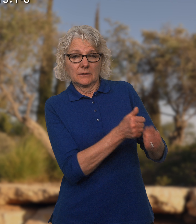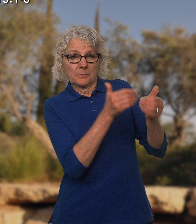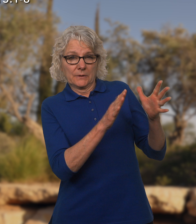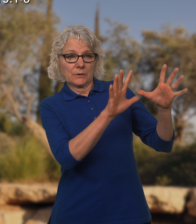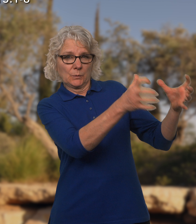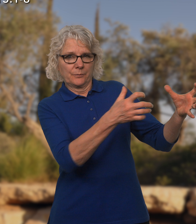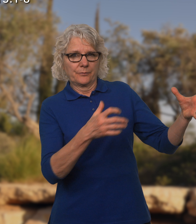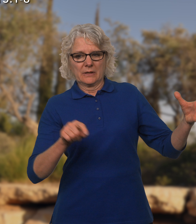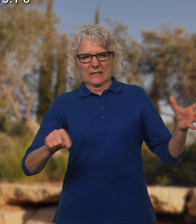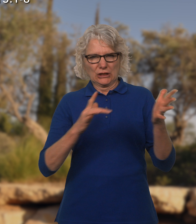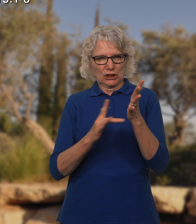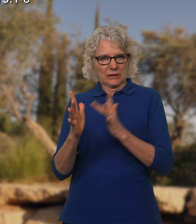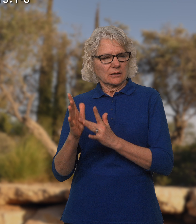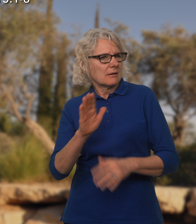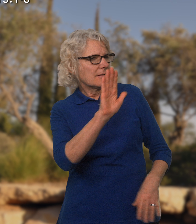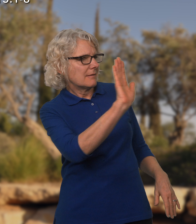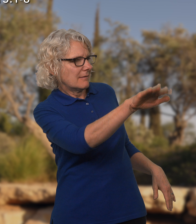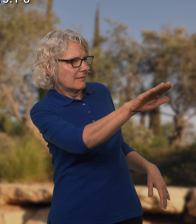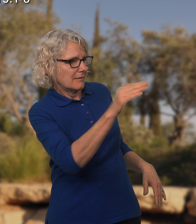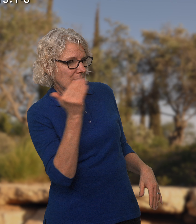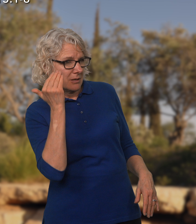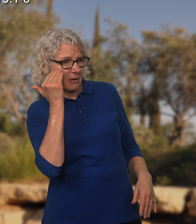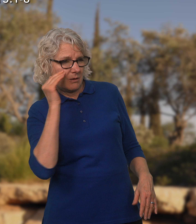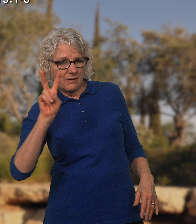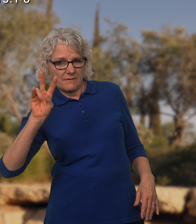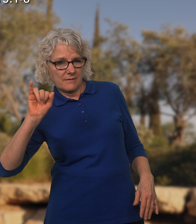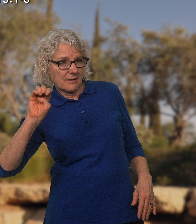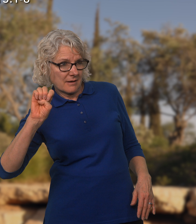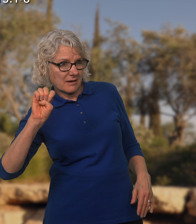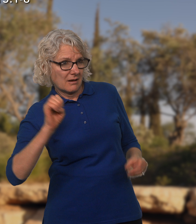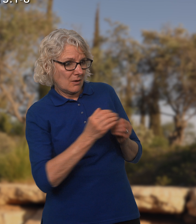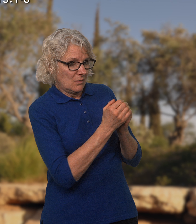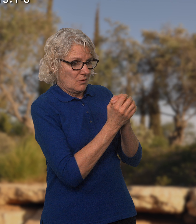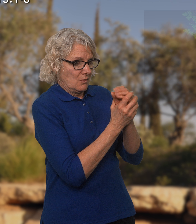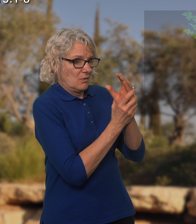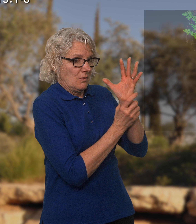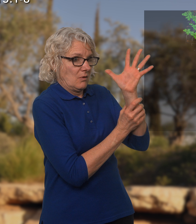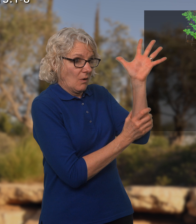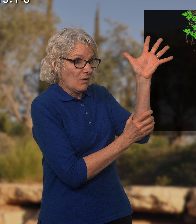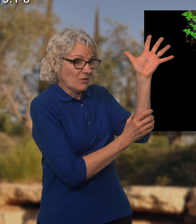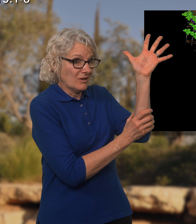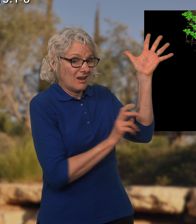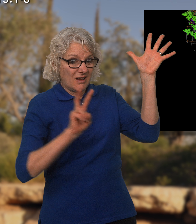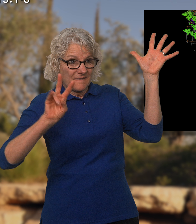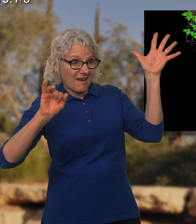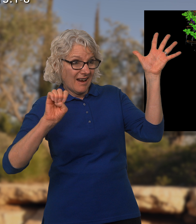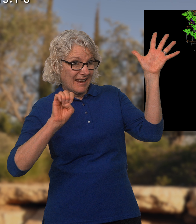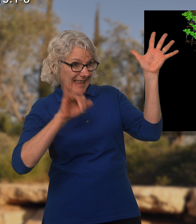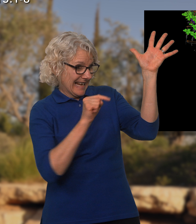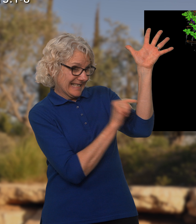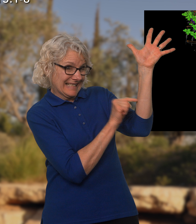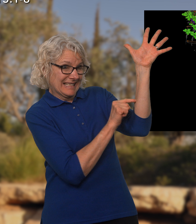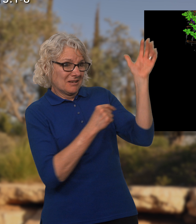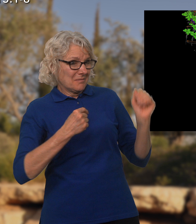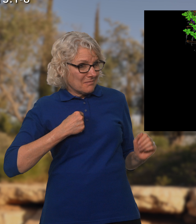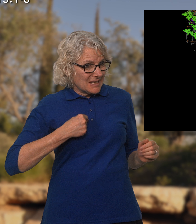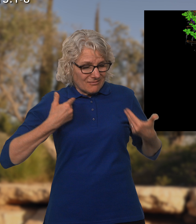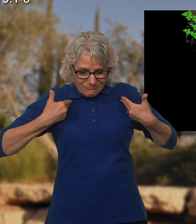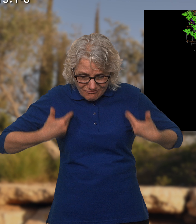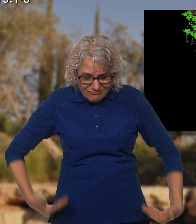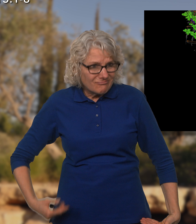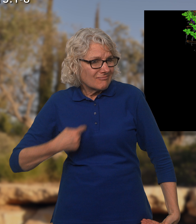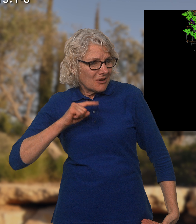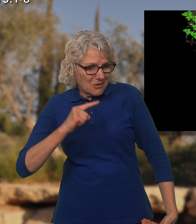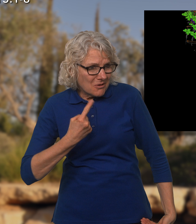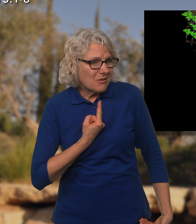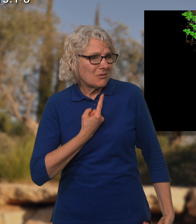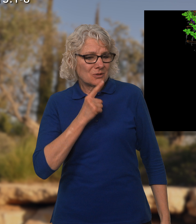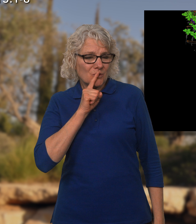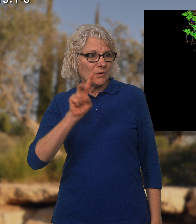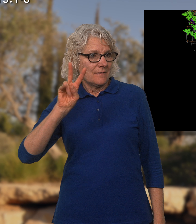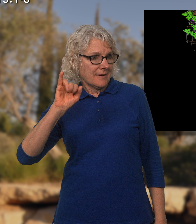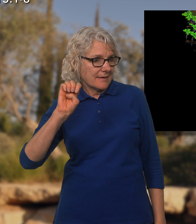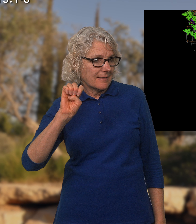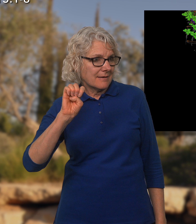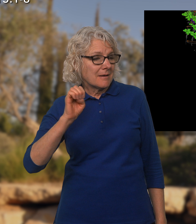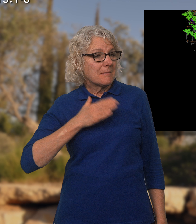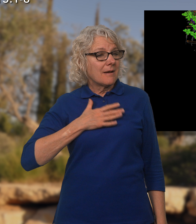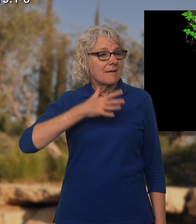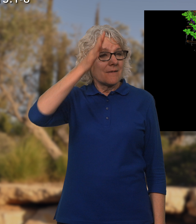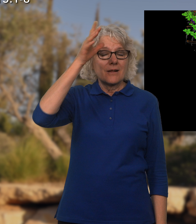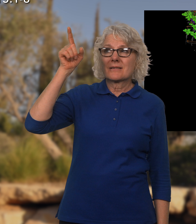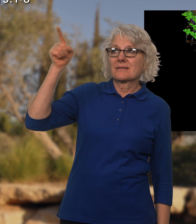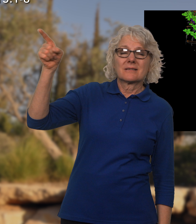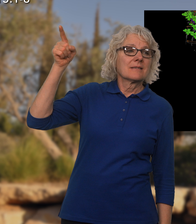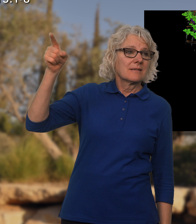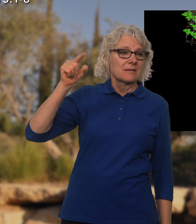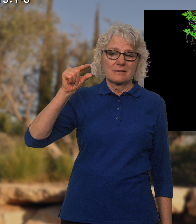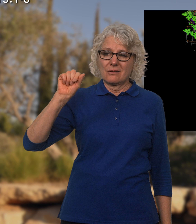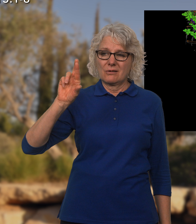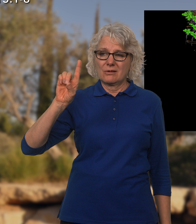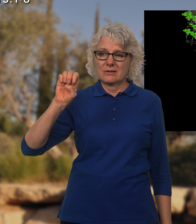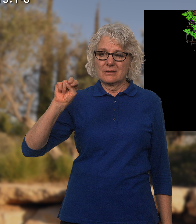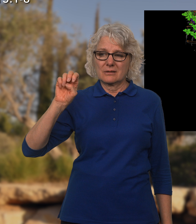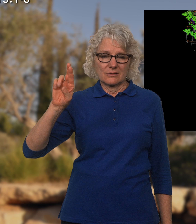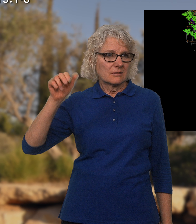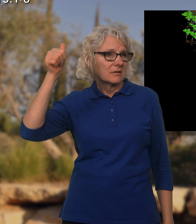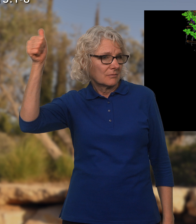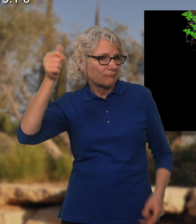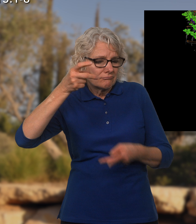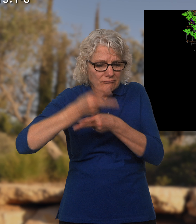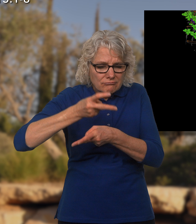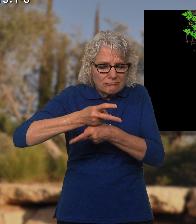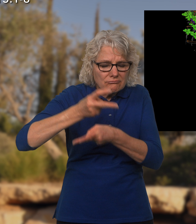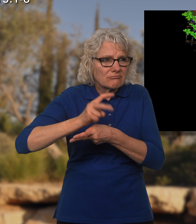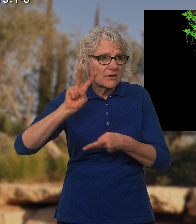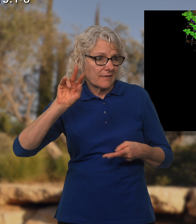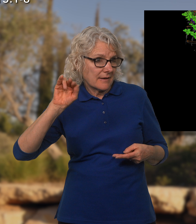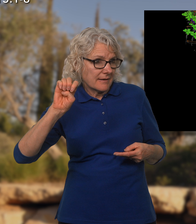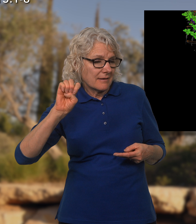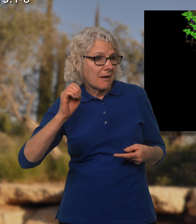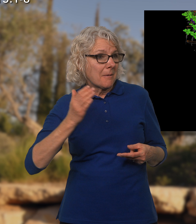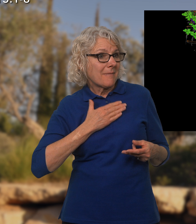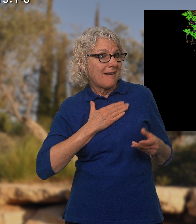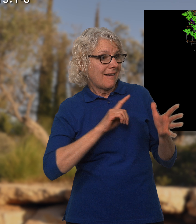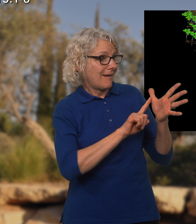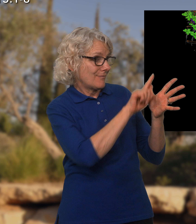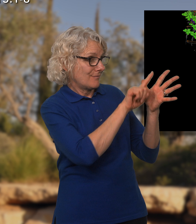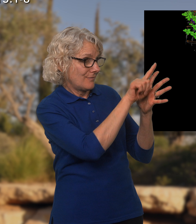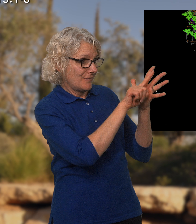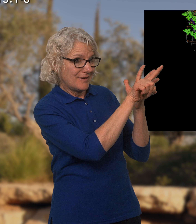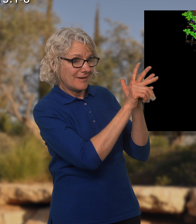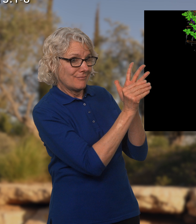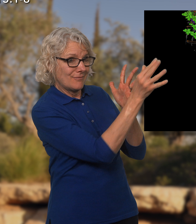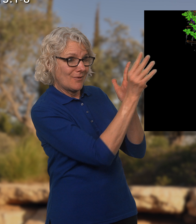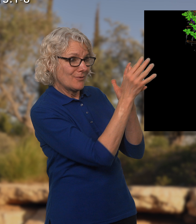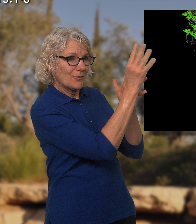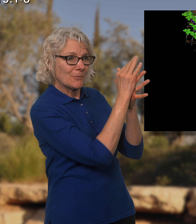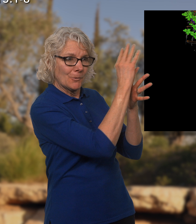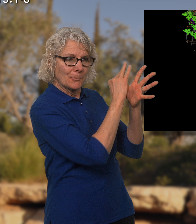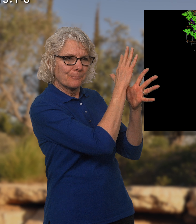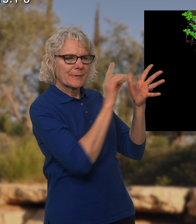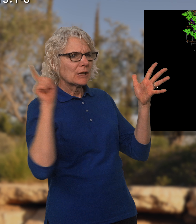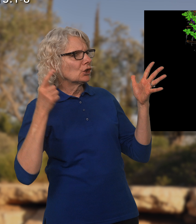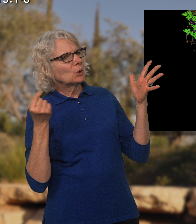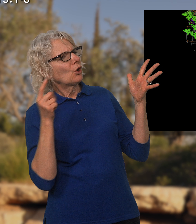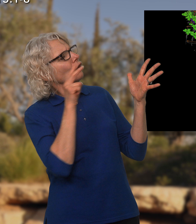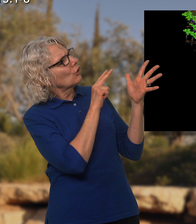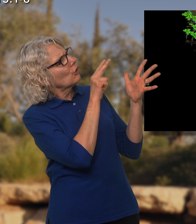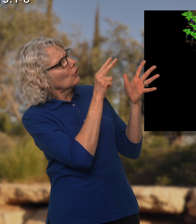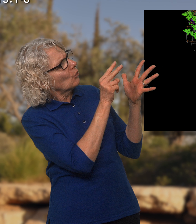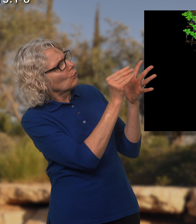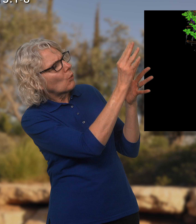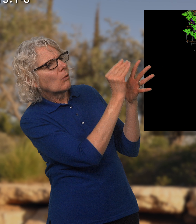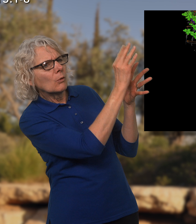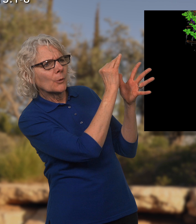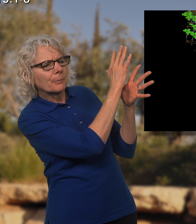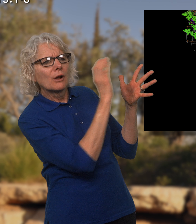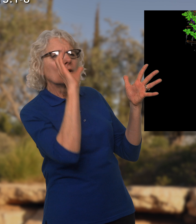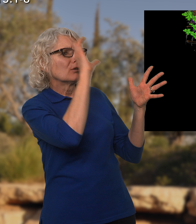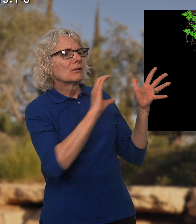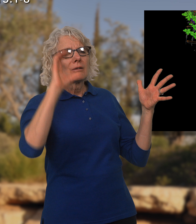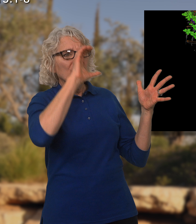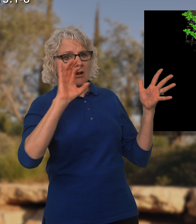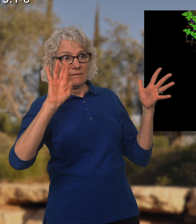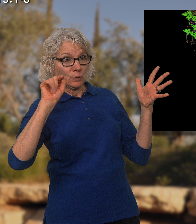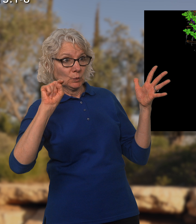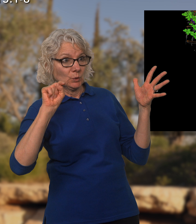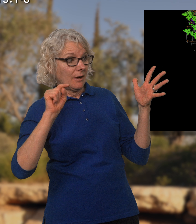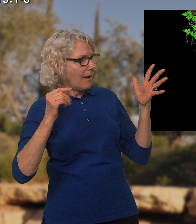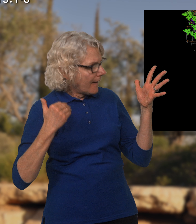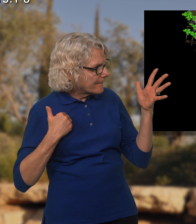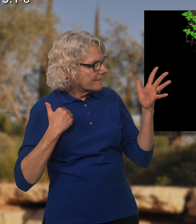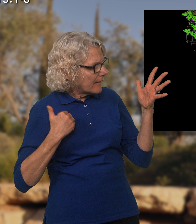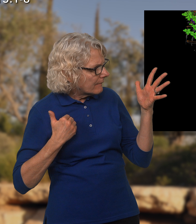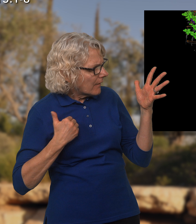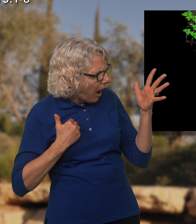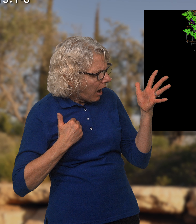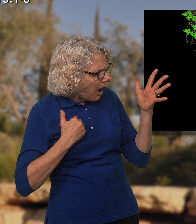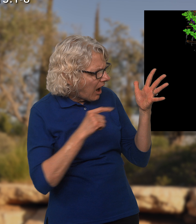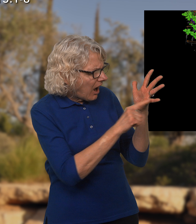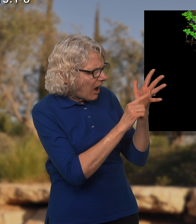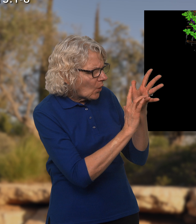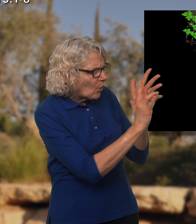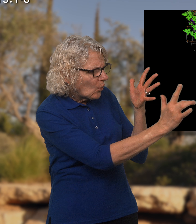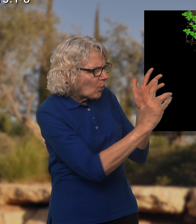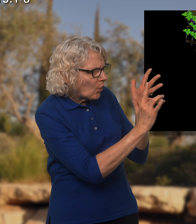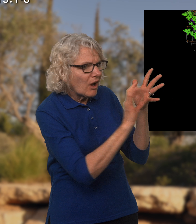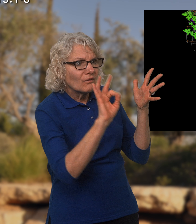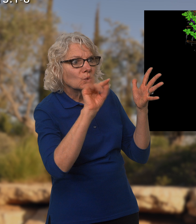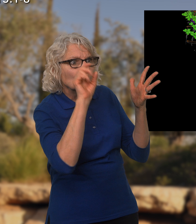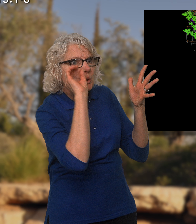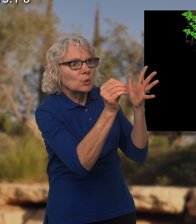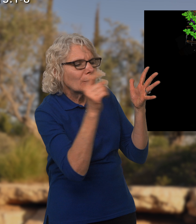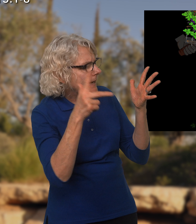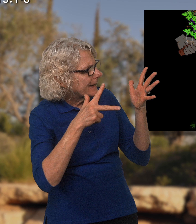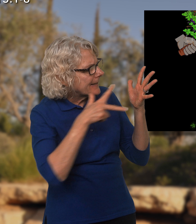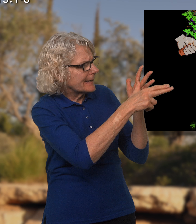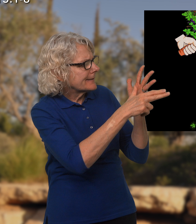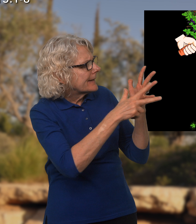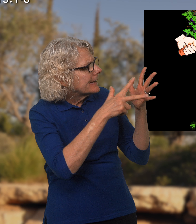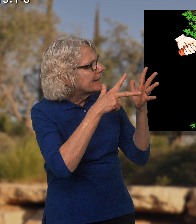“I am the true vine, and My Father is the keeper of the vineyard.